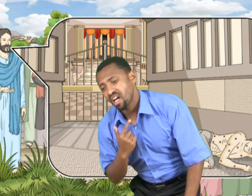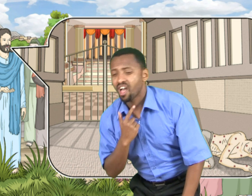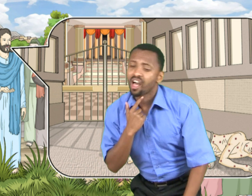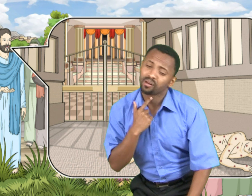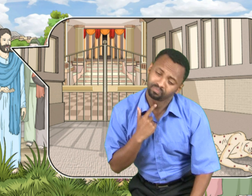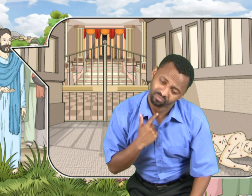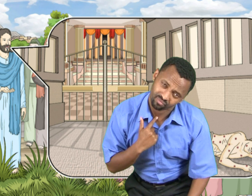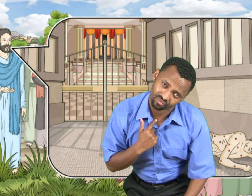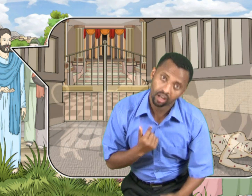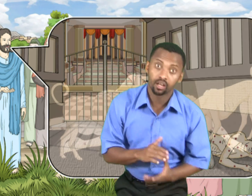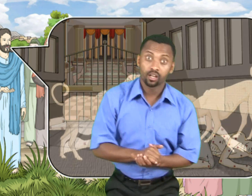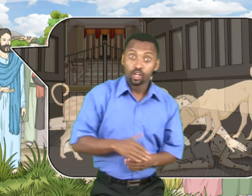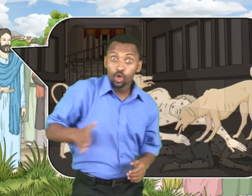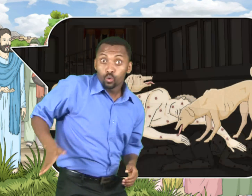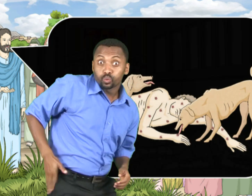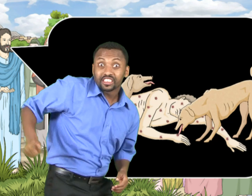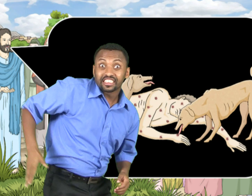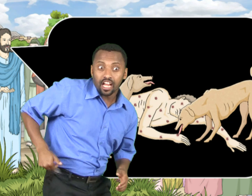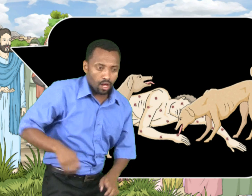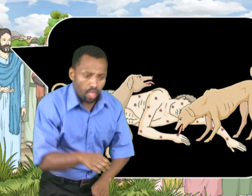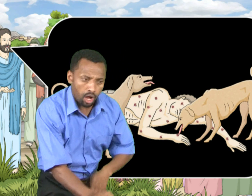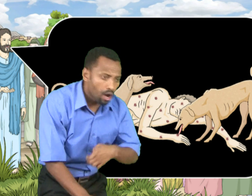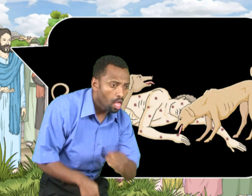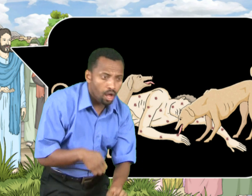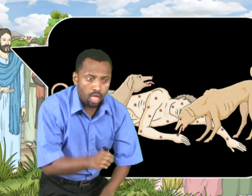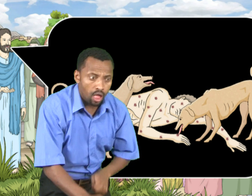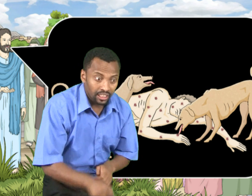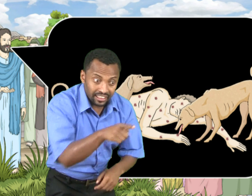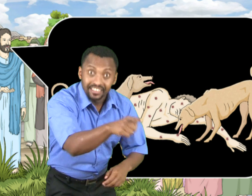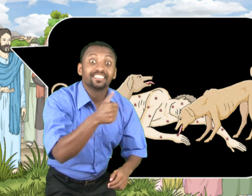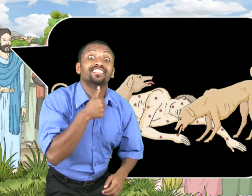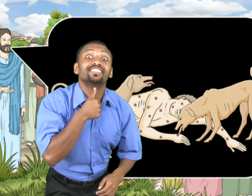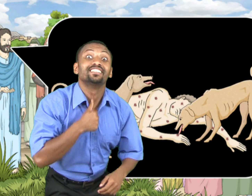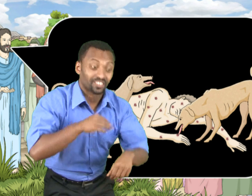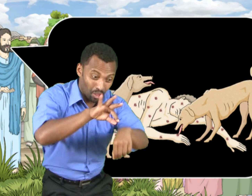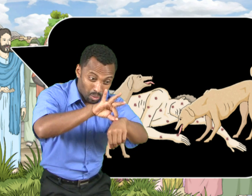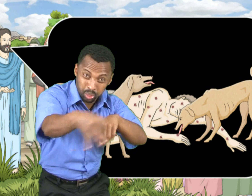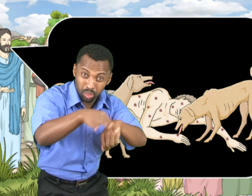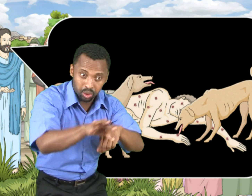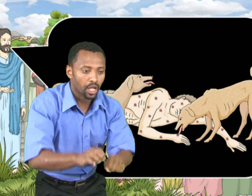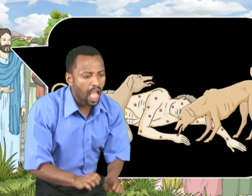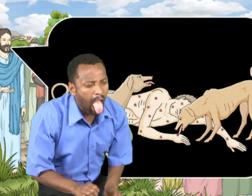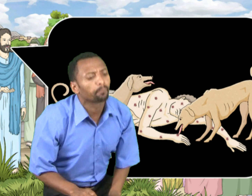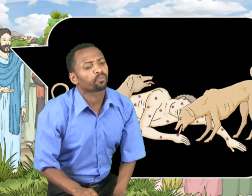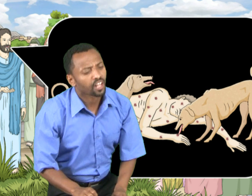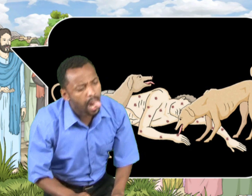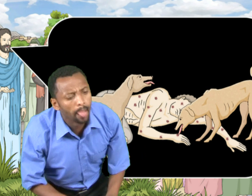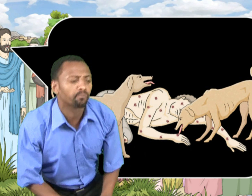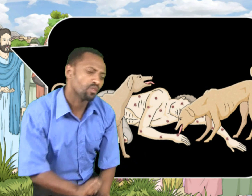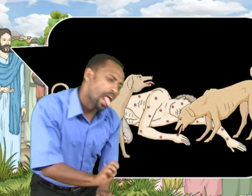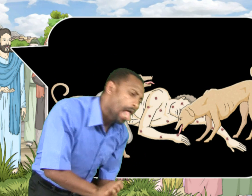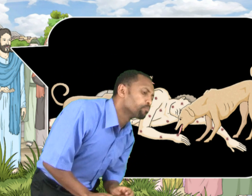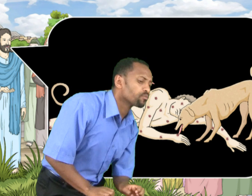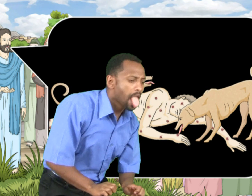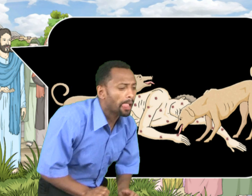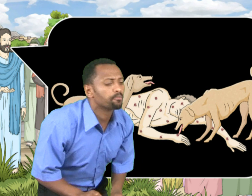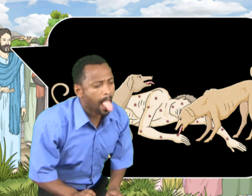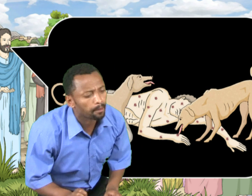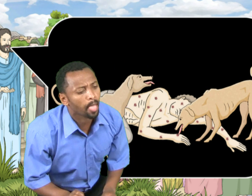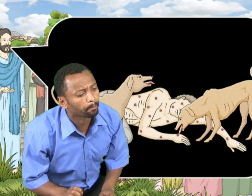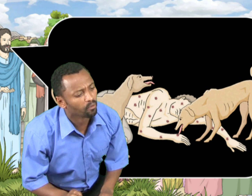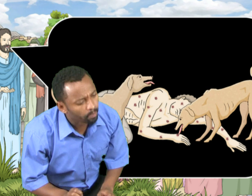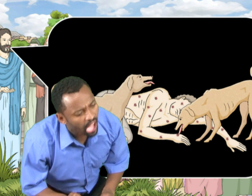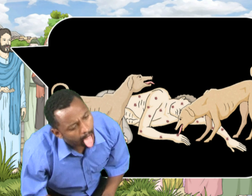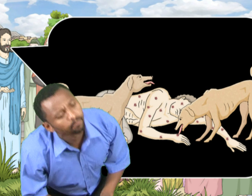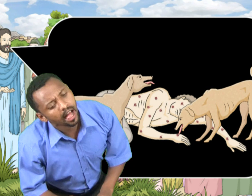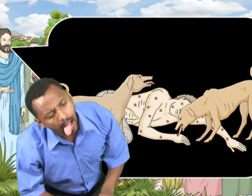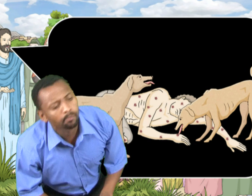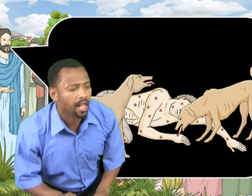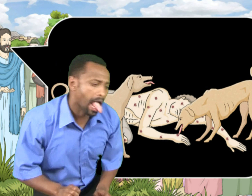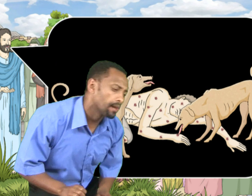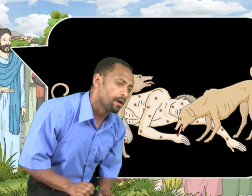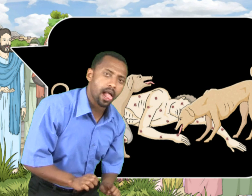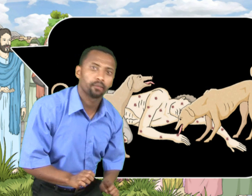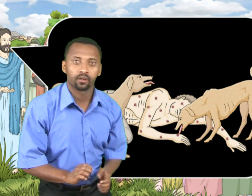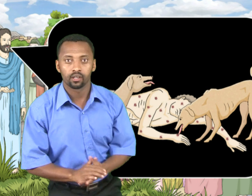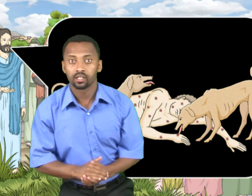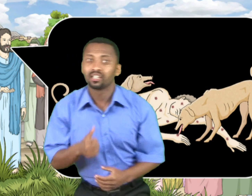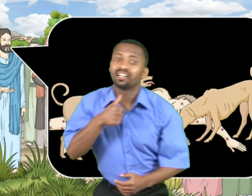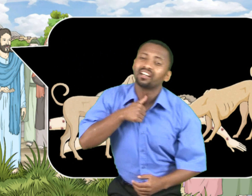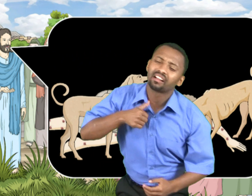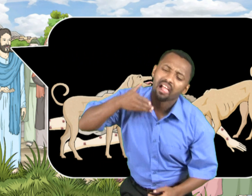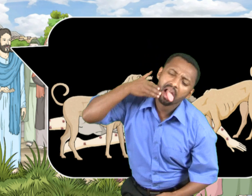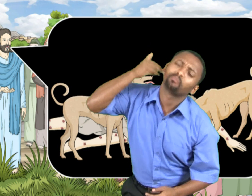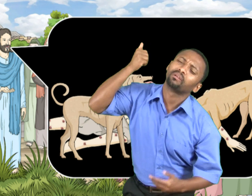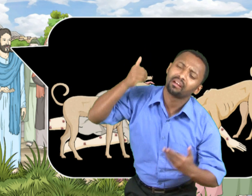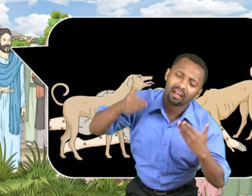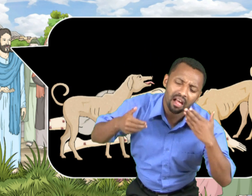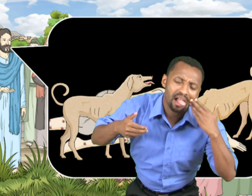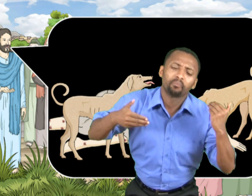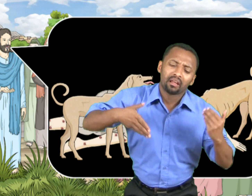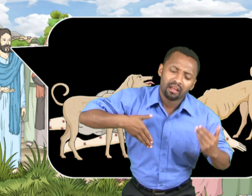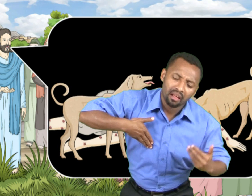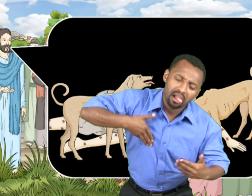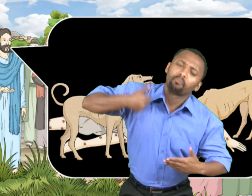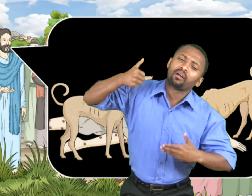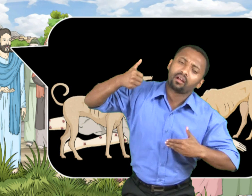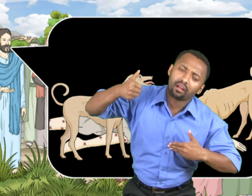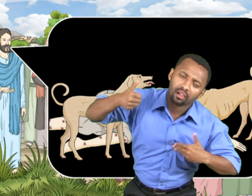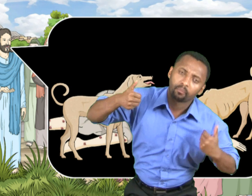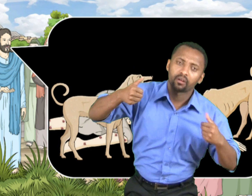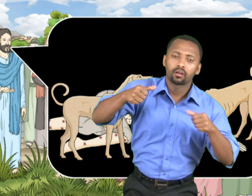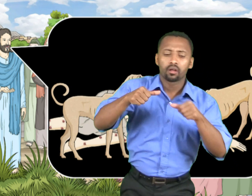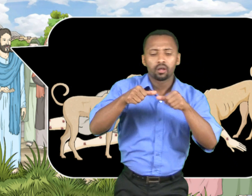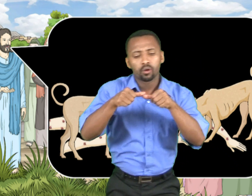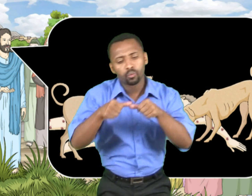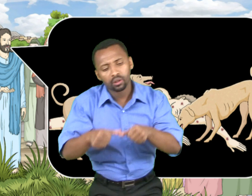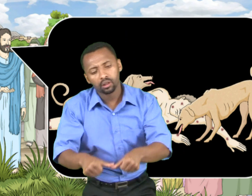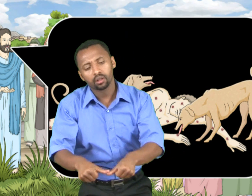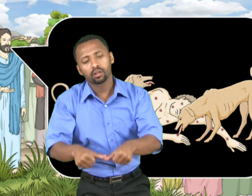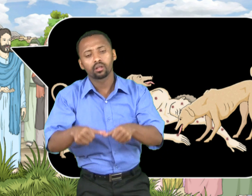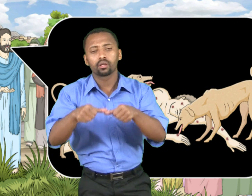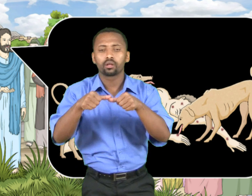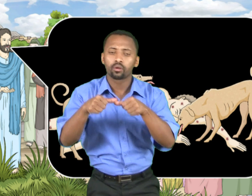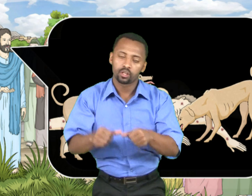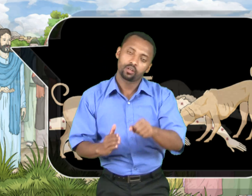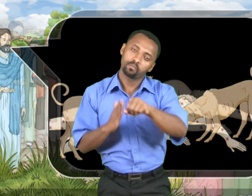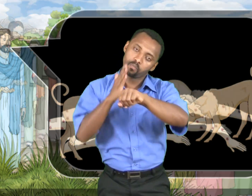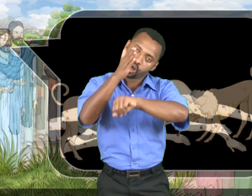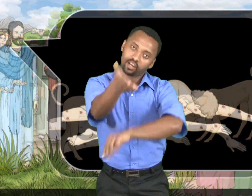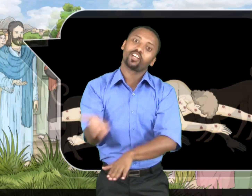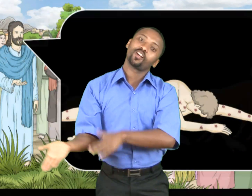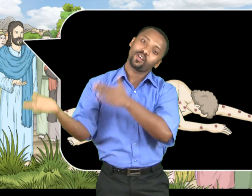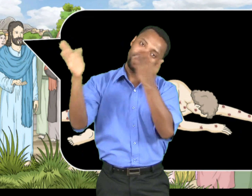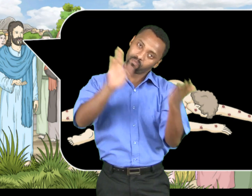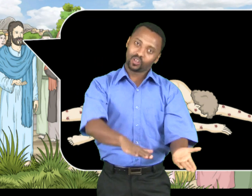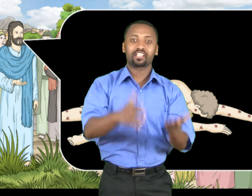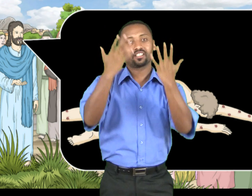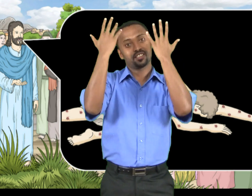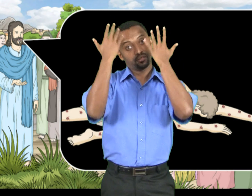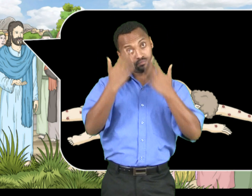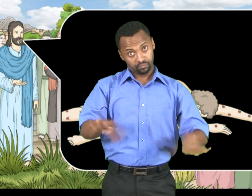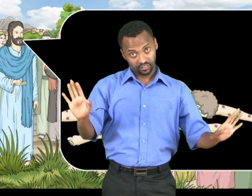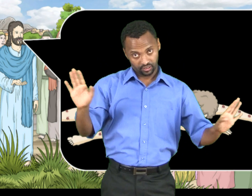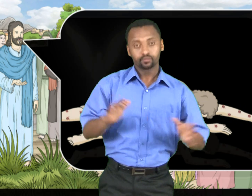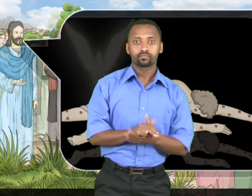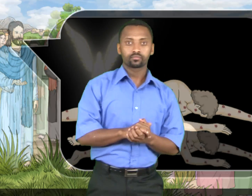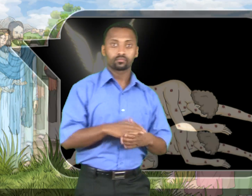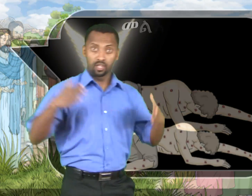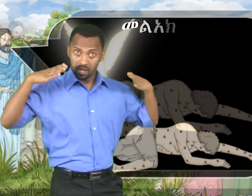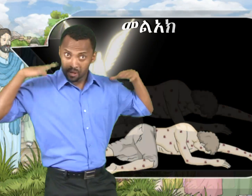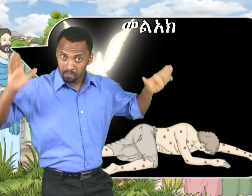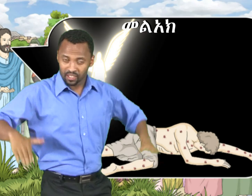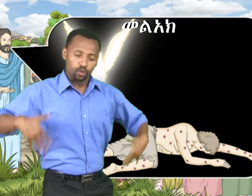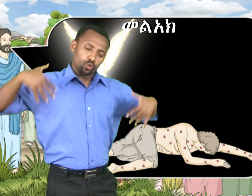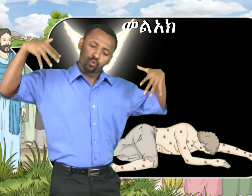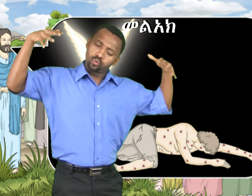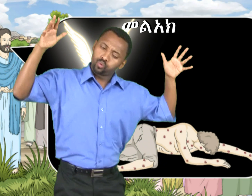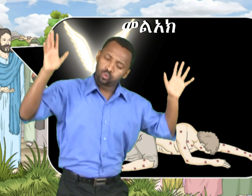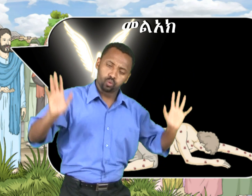Even the dogs came and licked his sores.